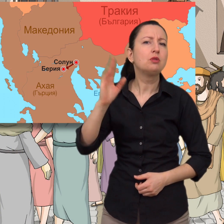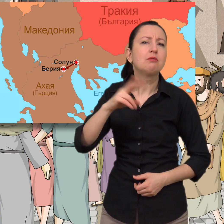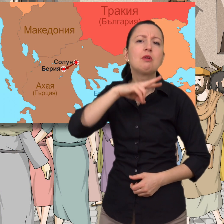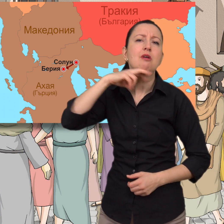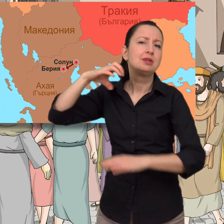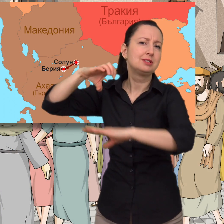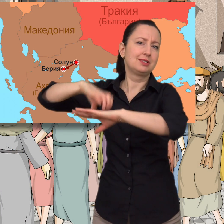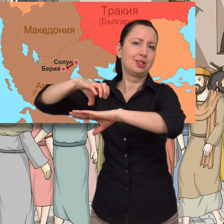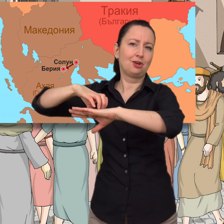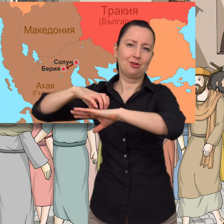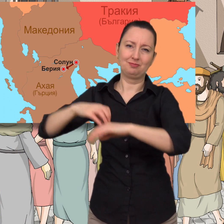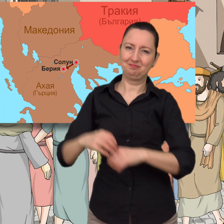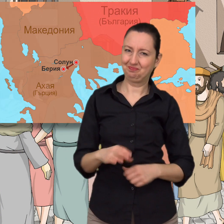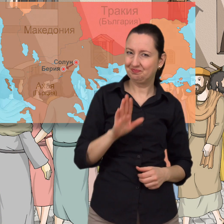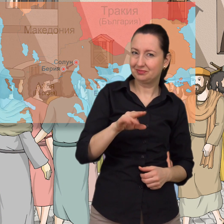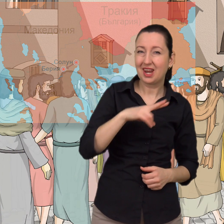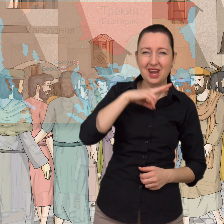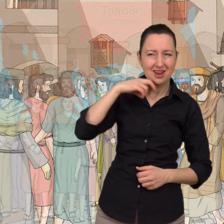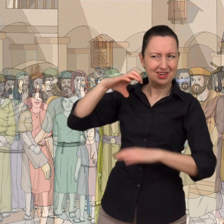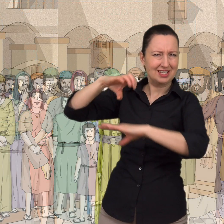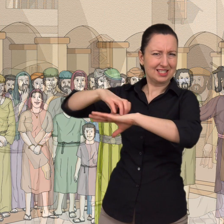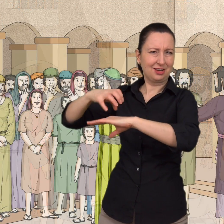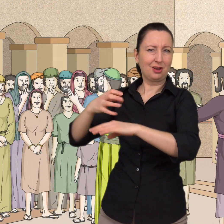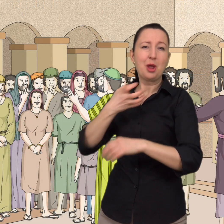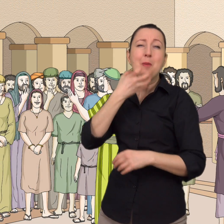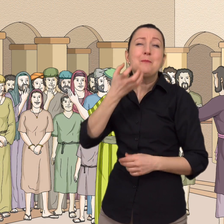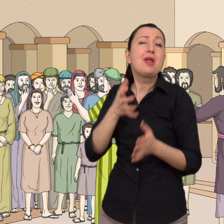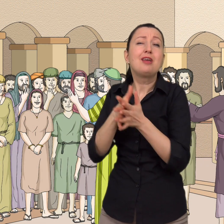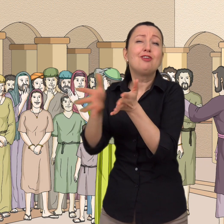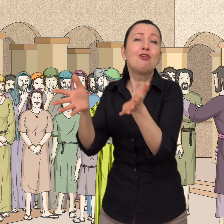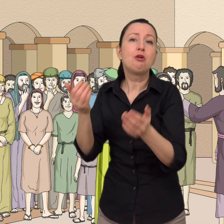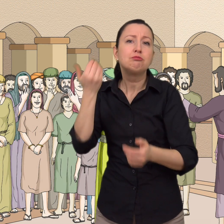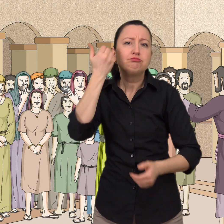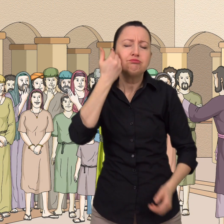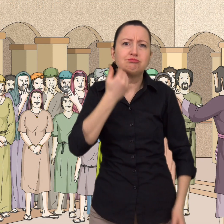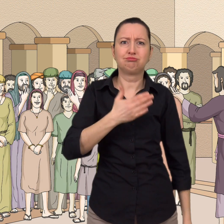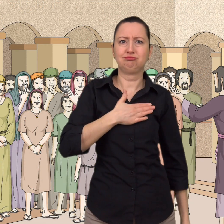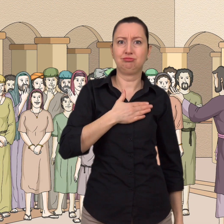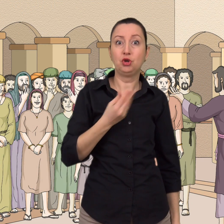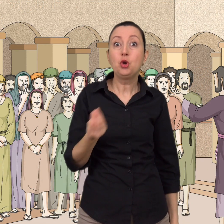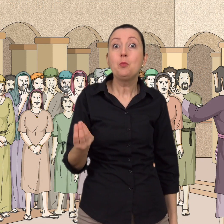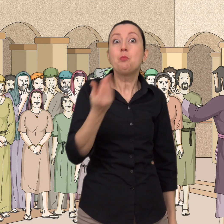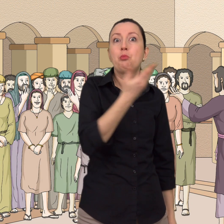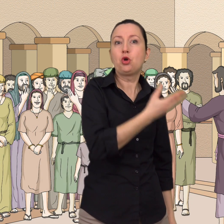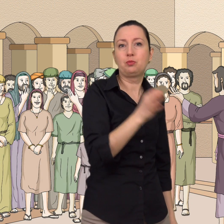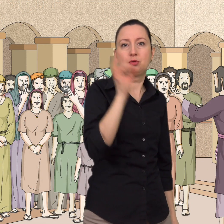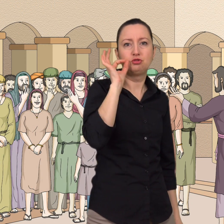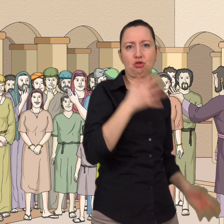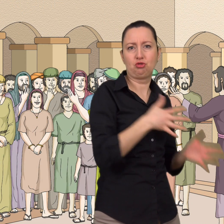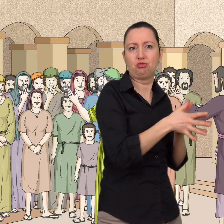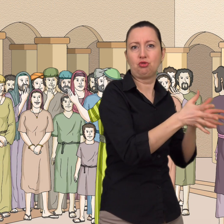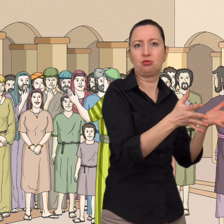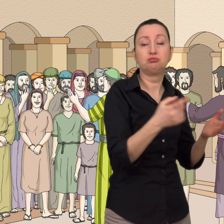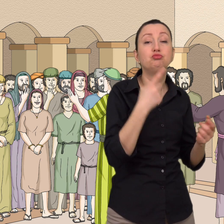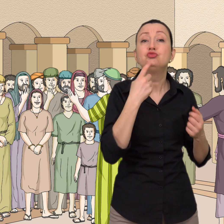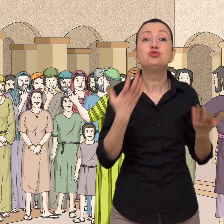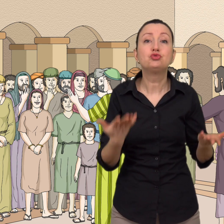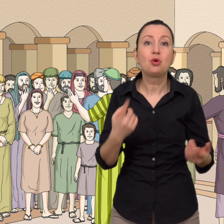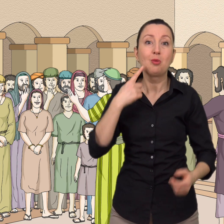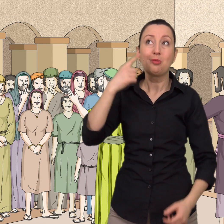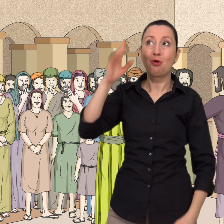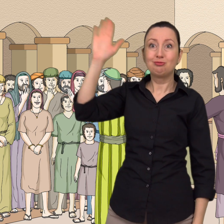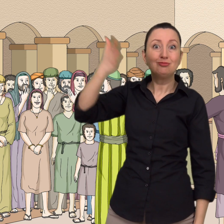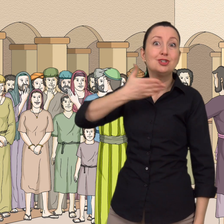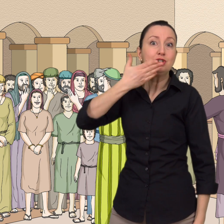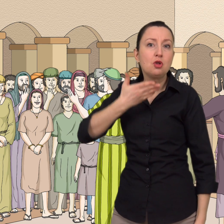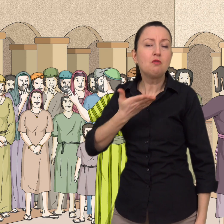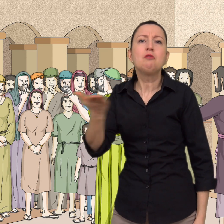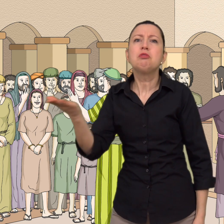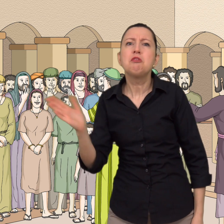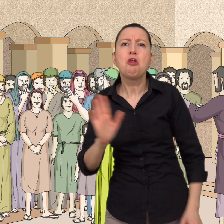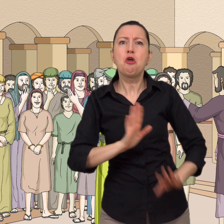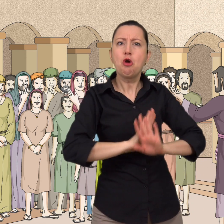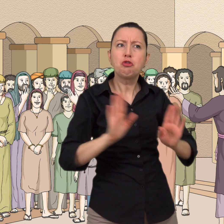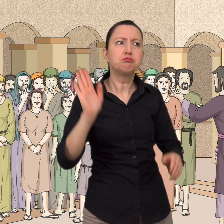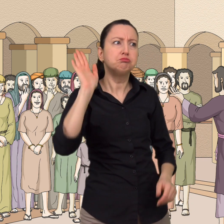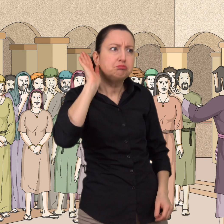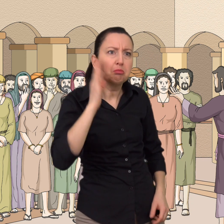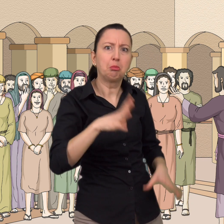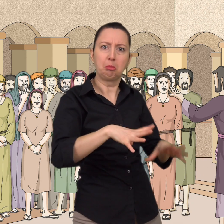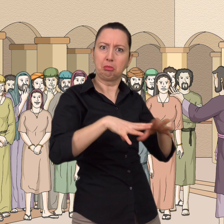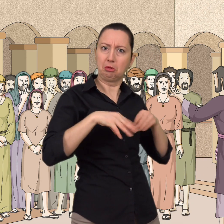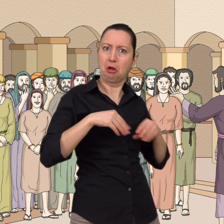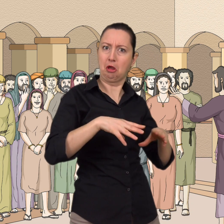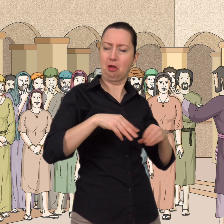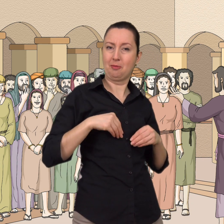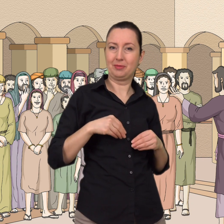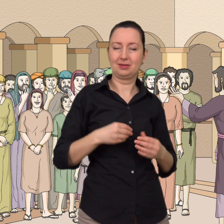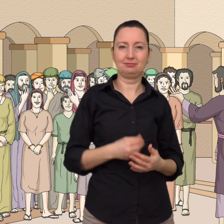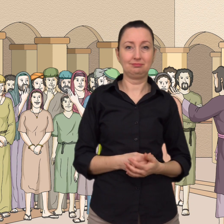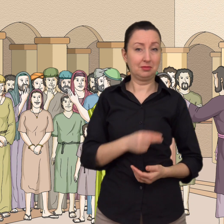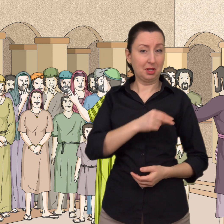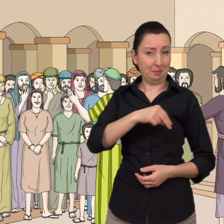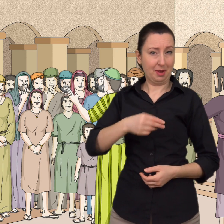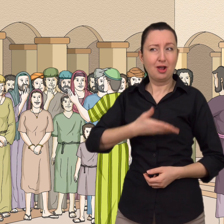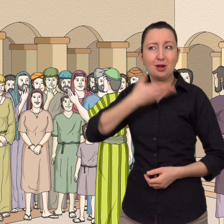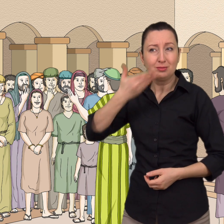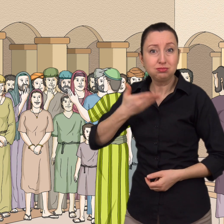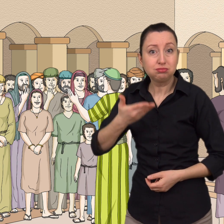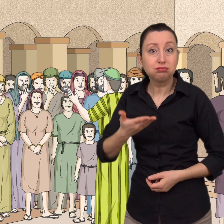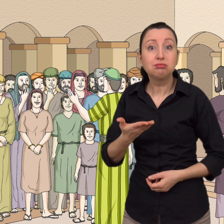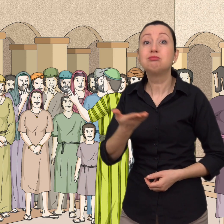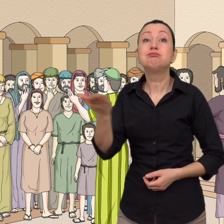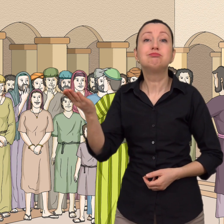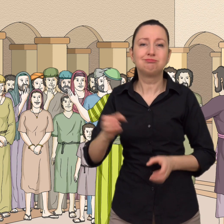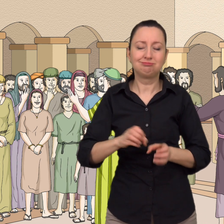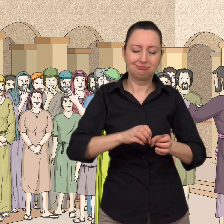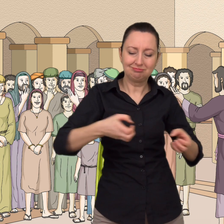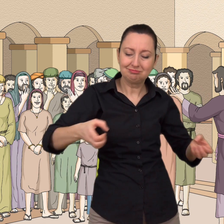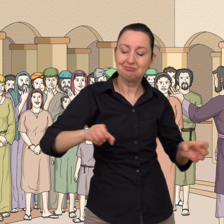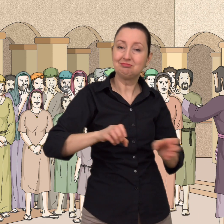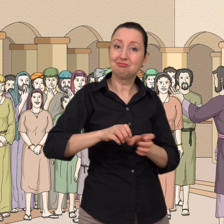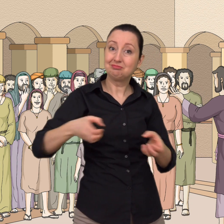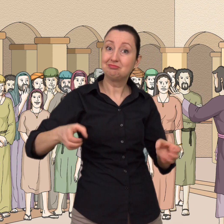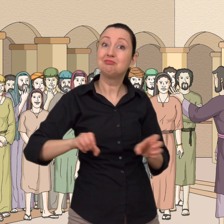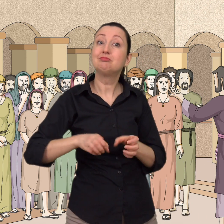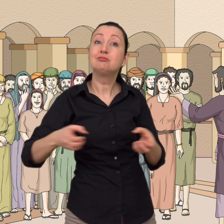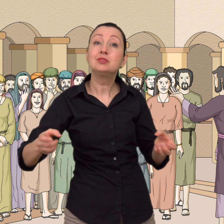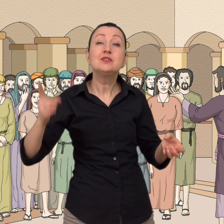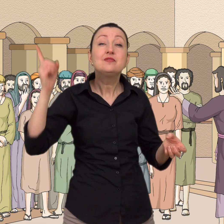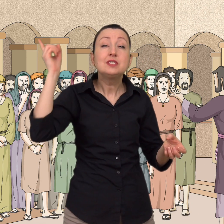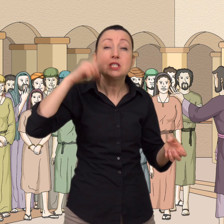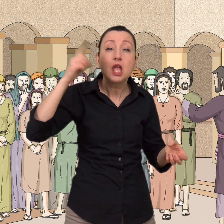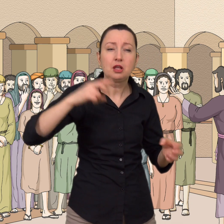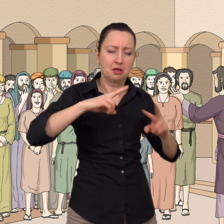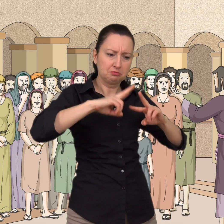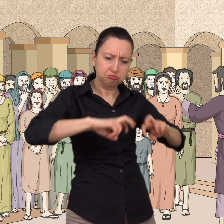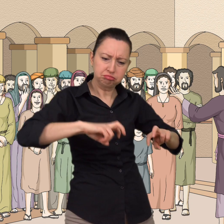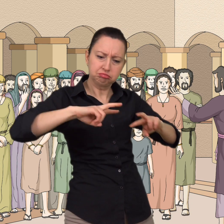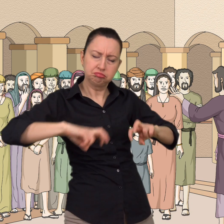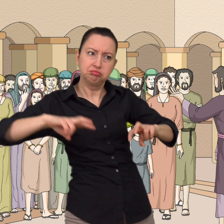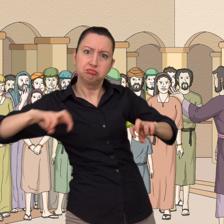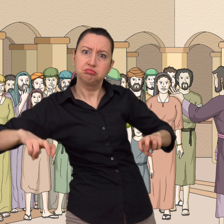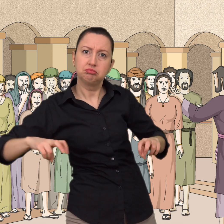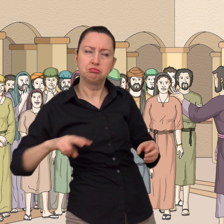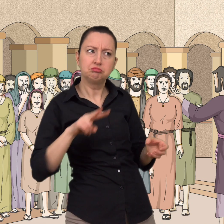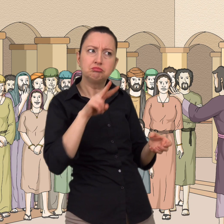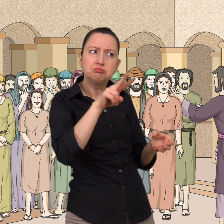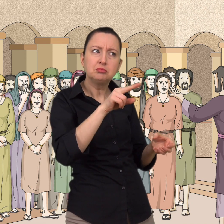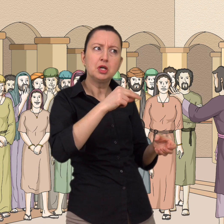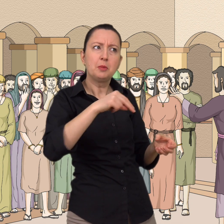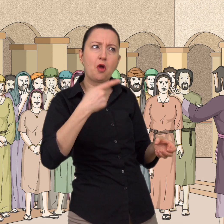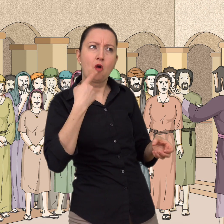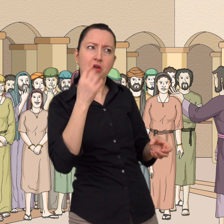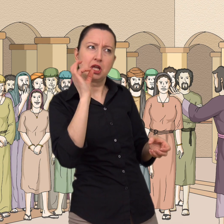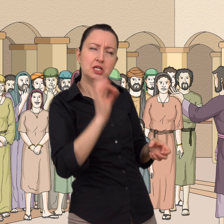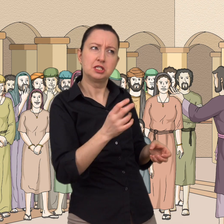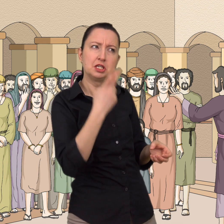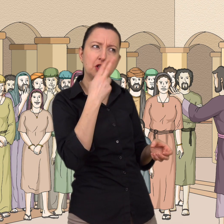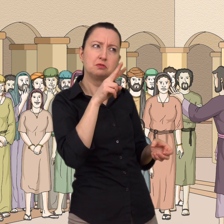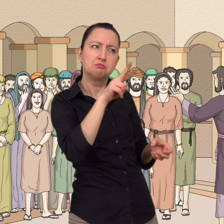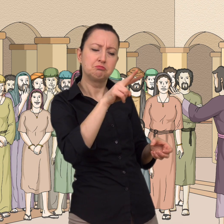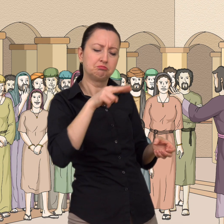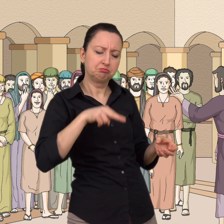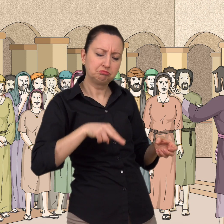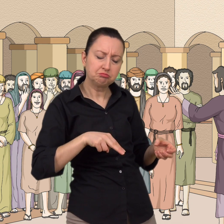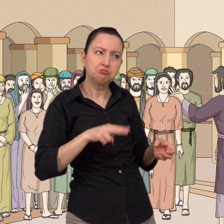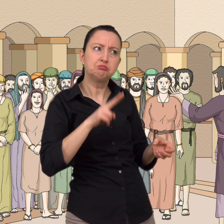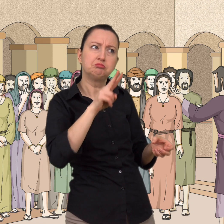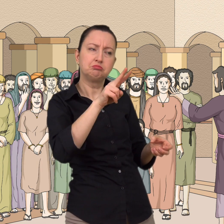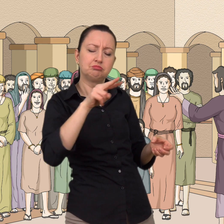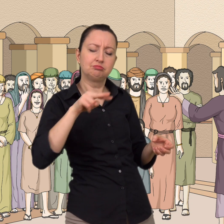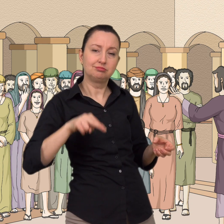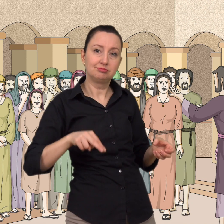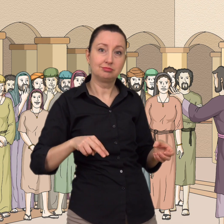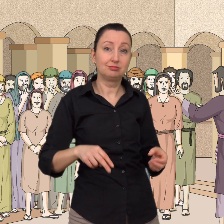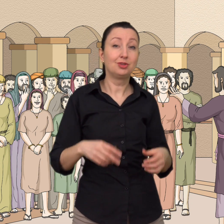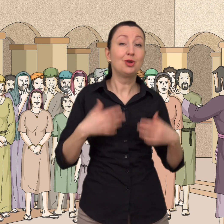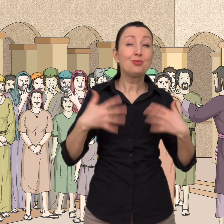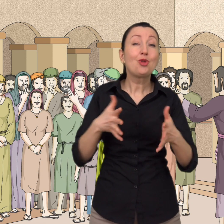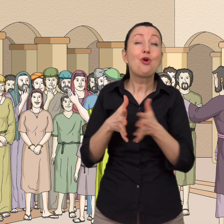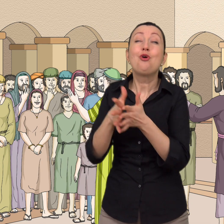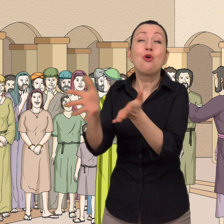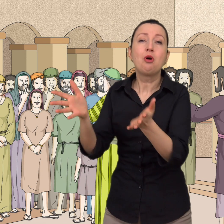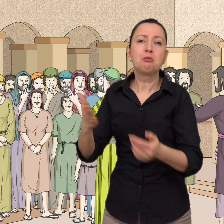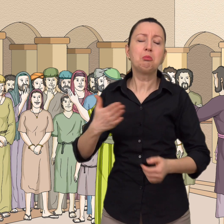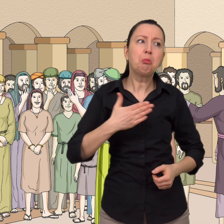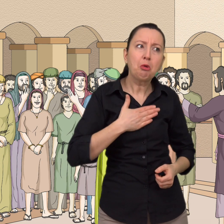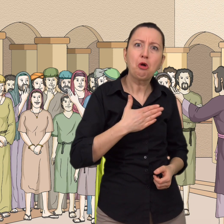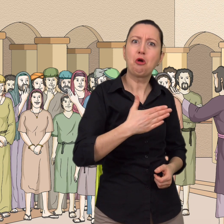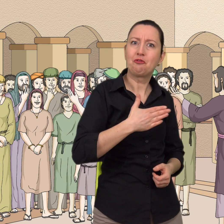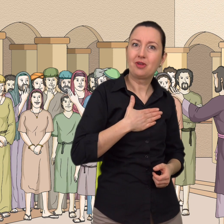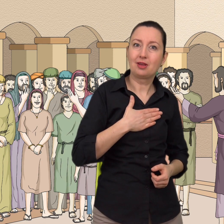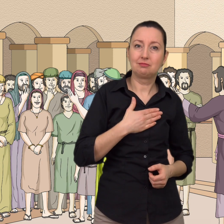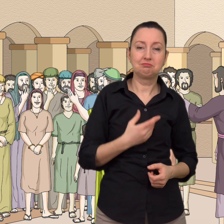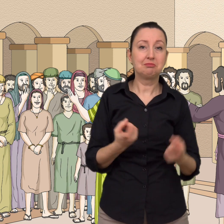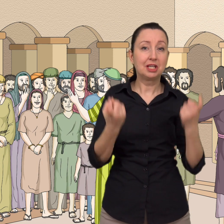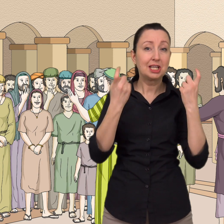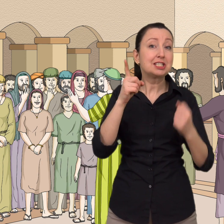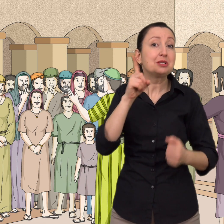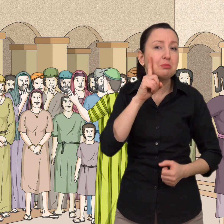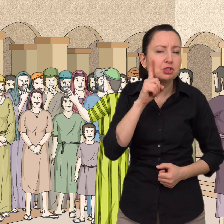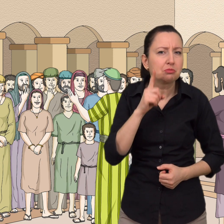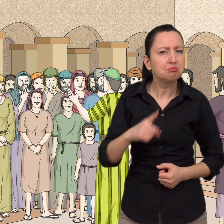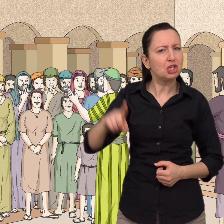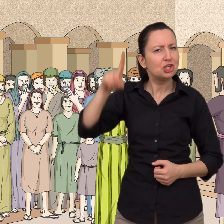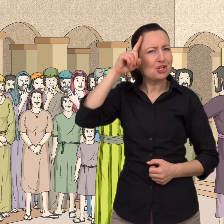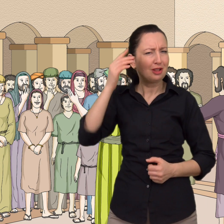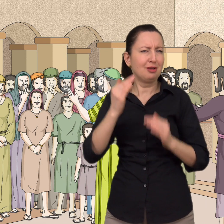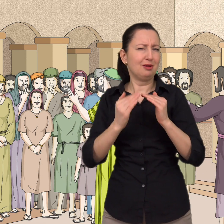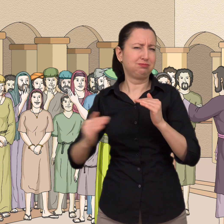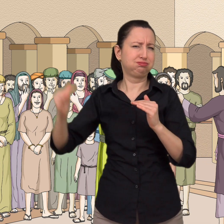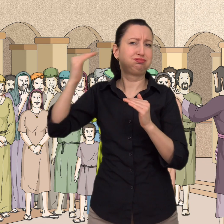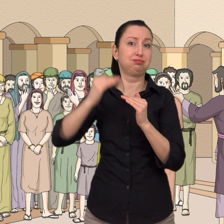Now the Bereans were more noble-minded than the Thessalonians, for they received the message with great eagerness and examined the Scriptures every day to see if these teachings were true.